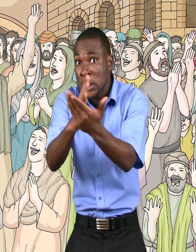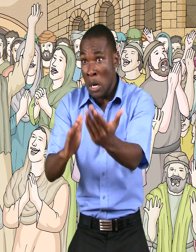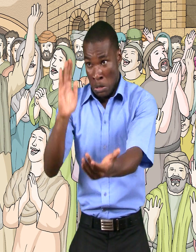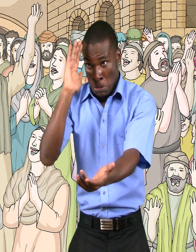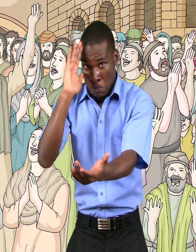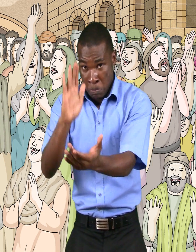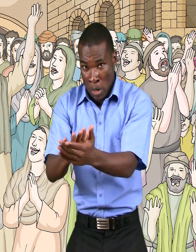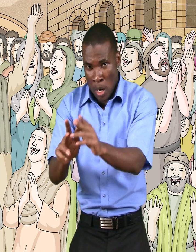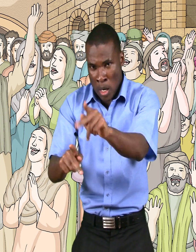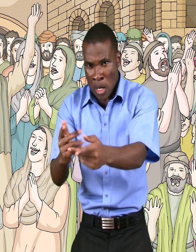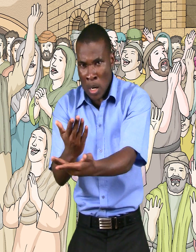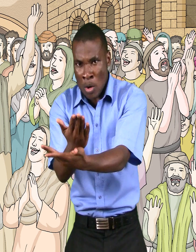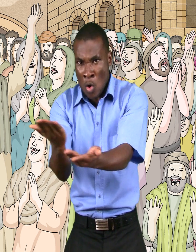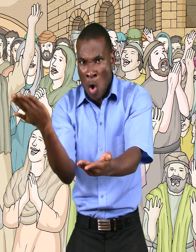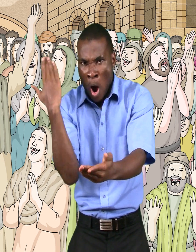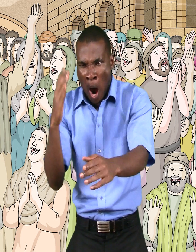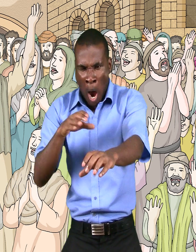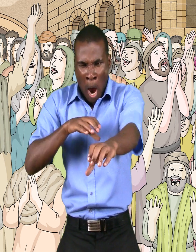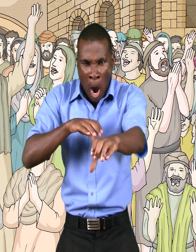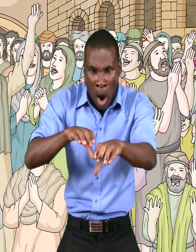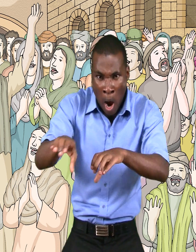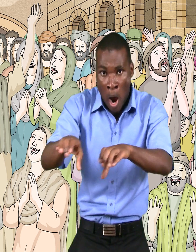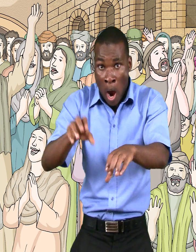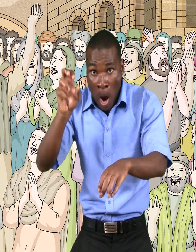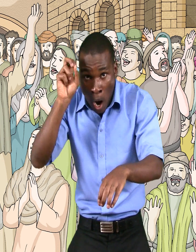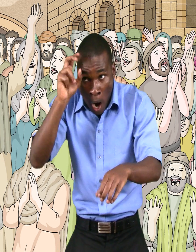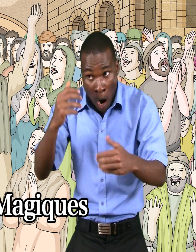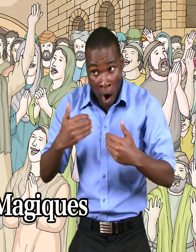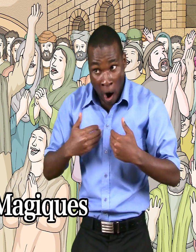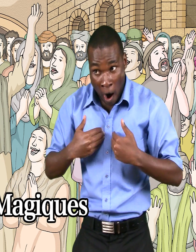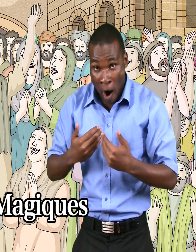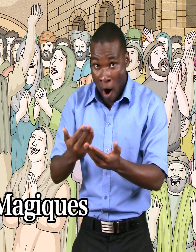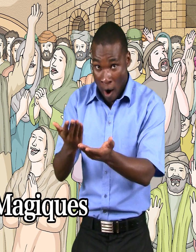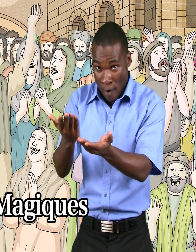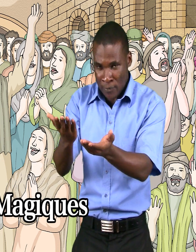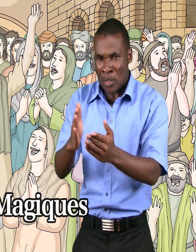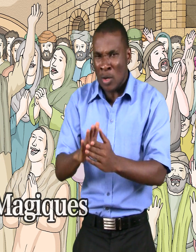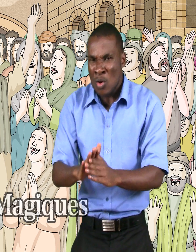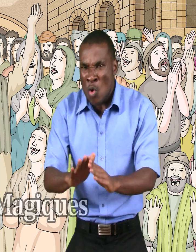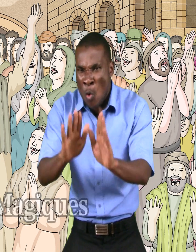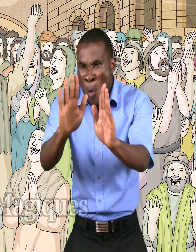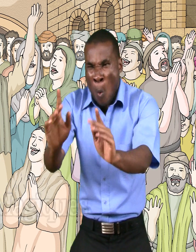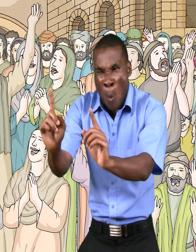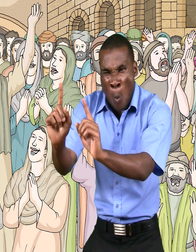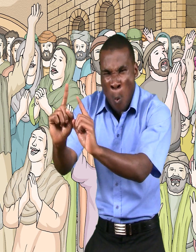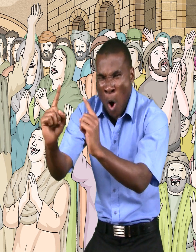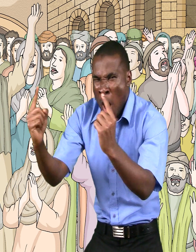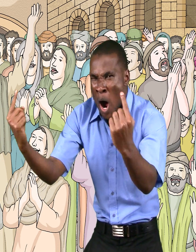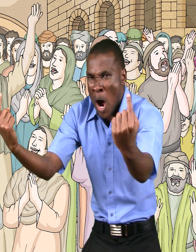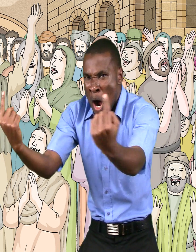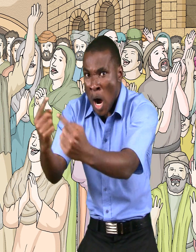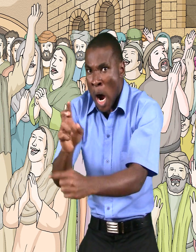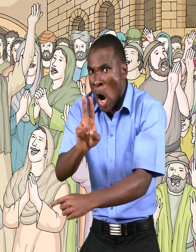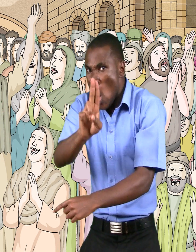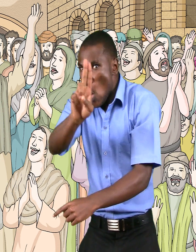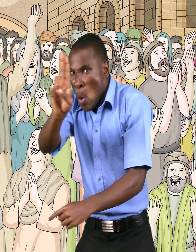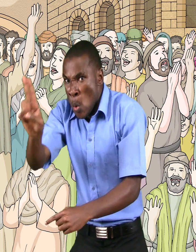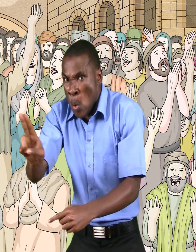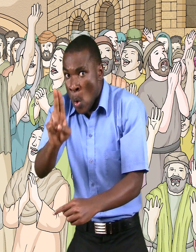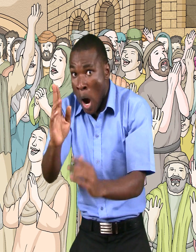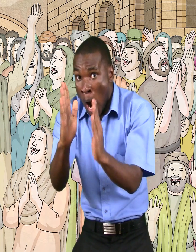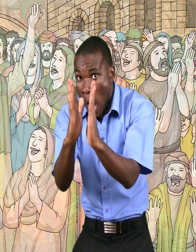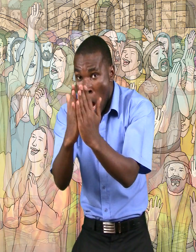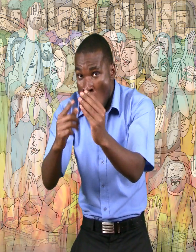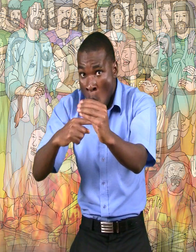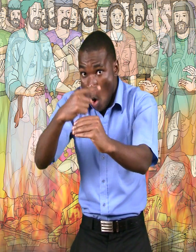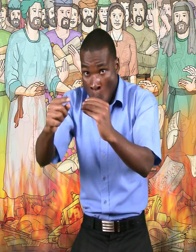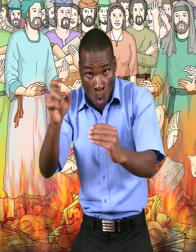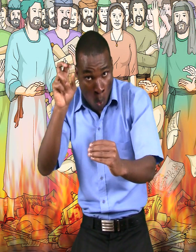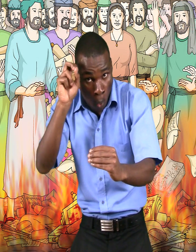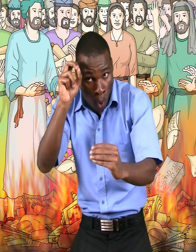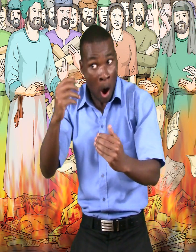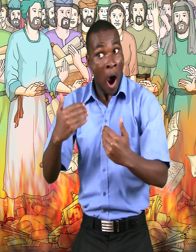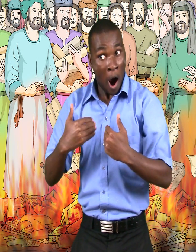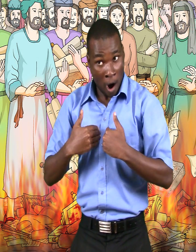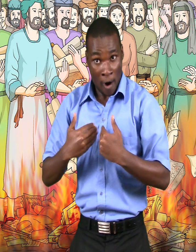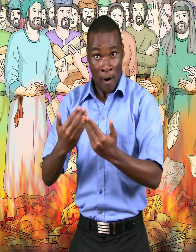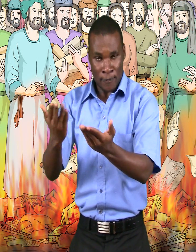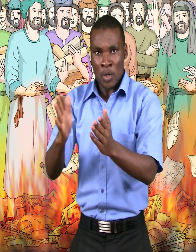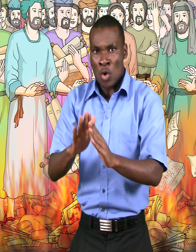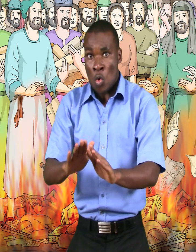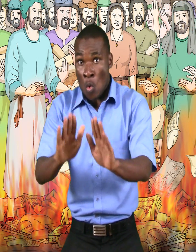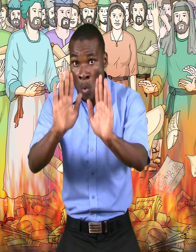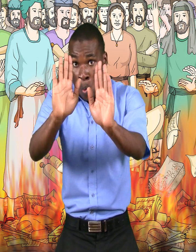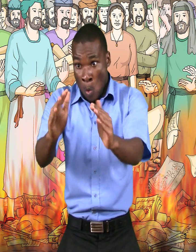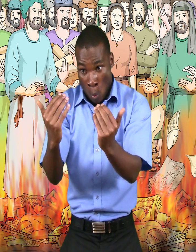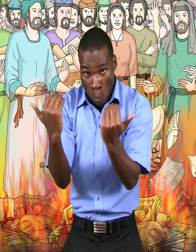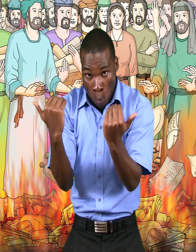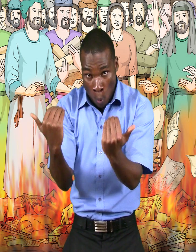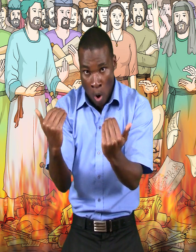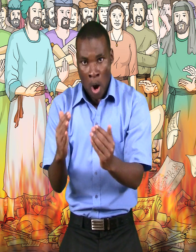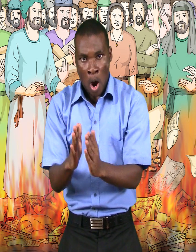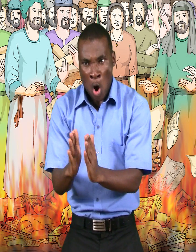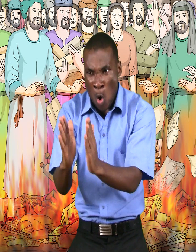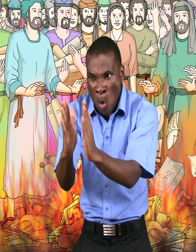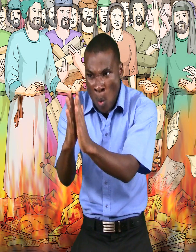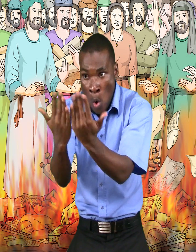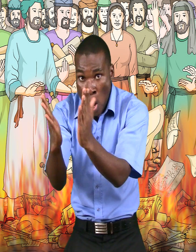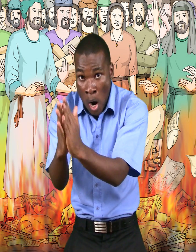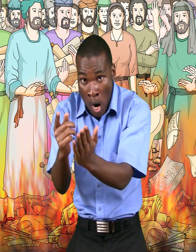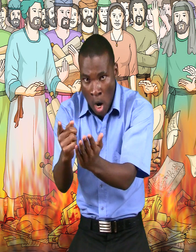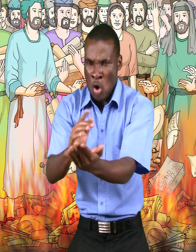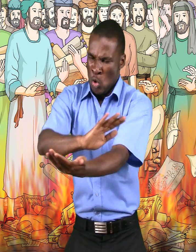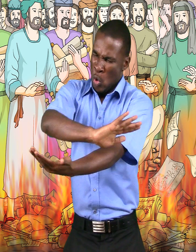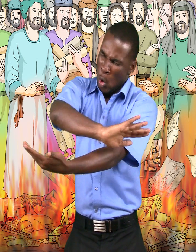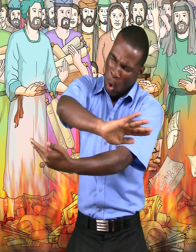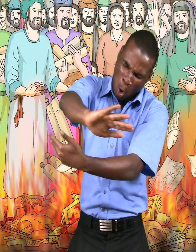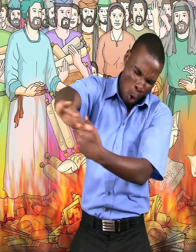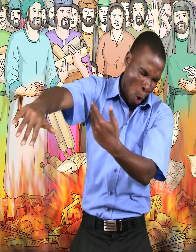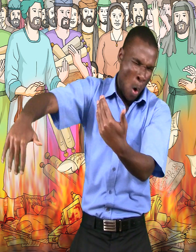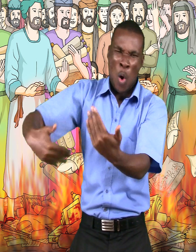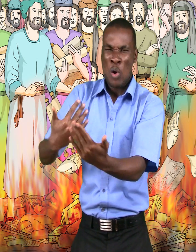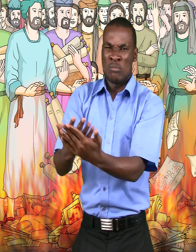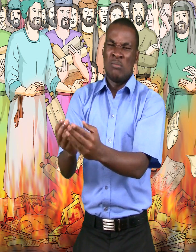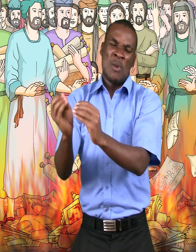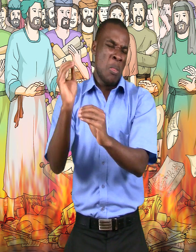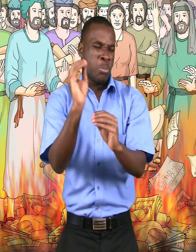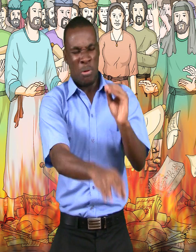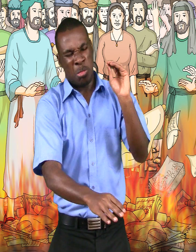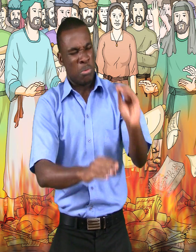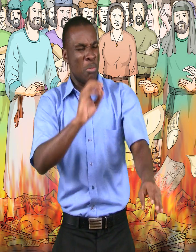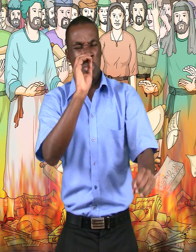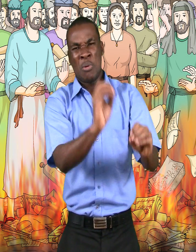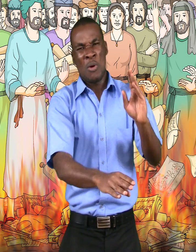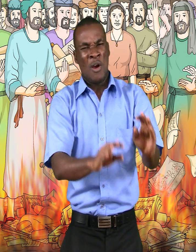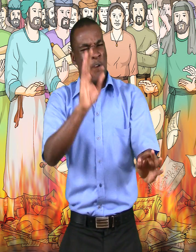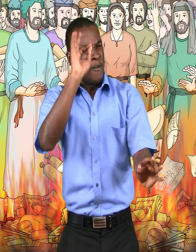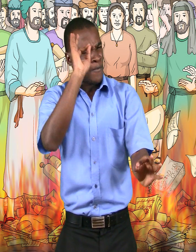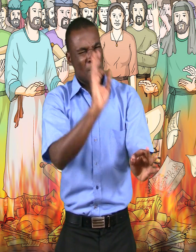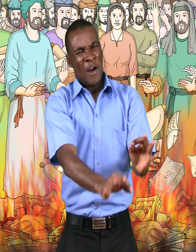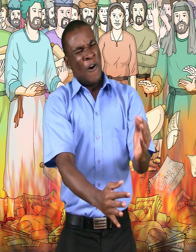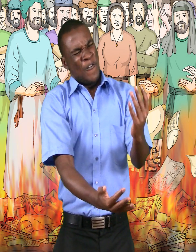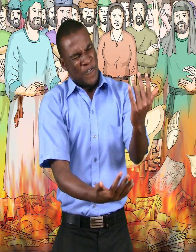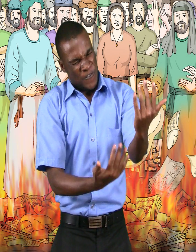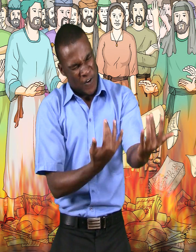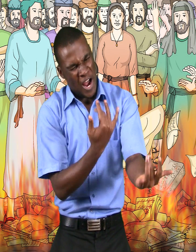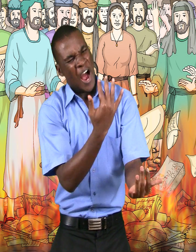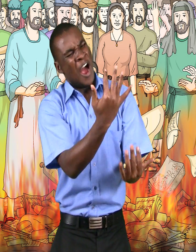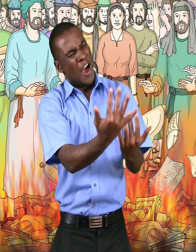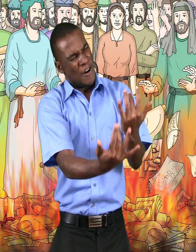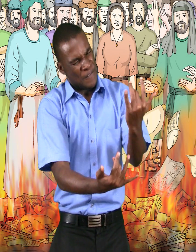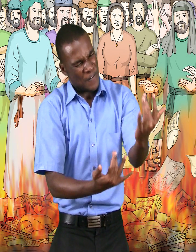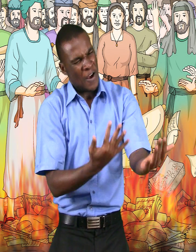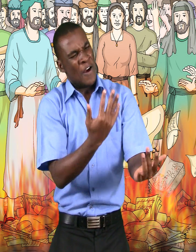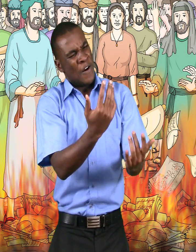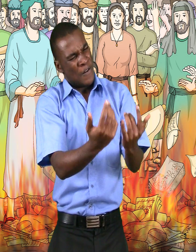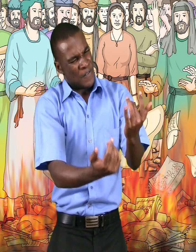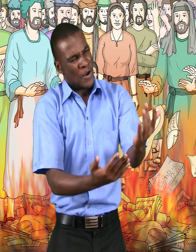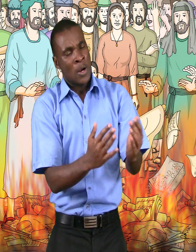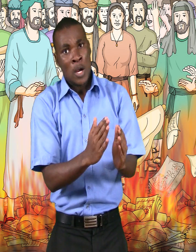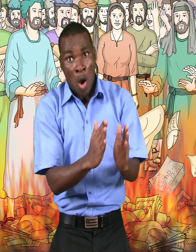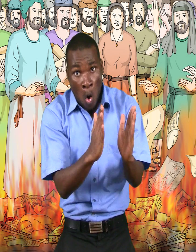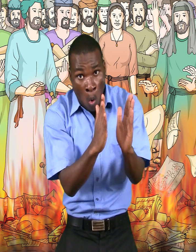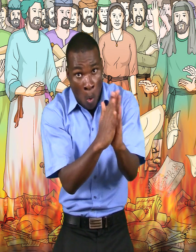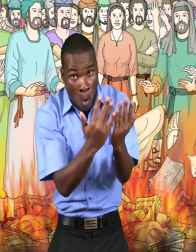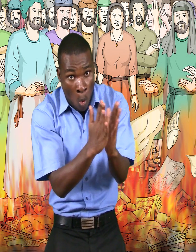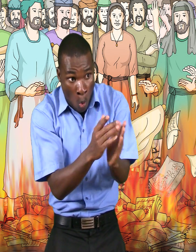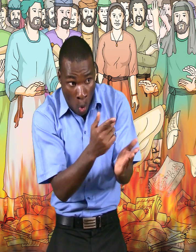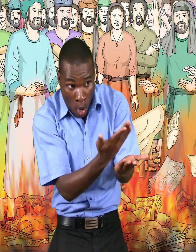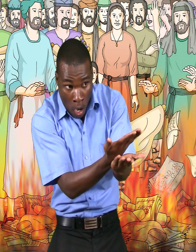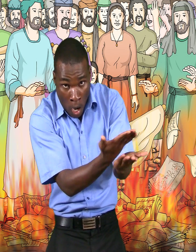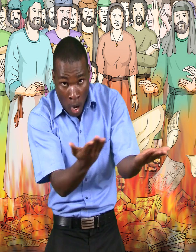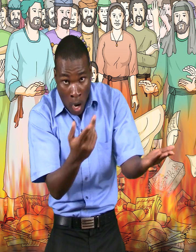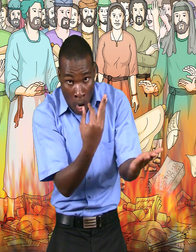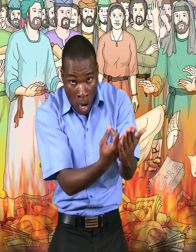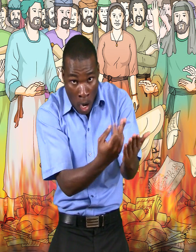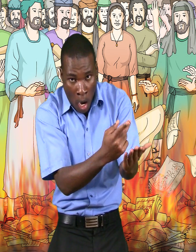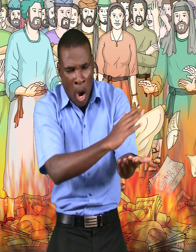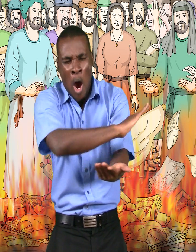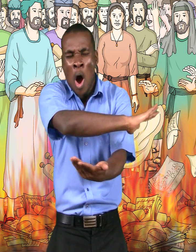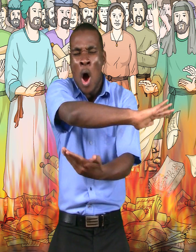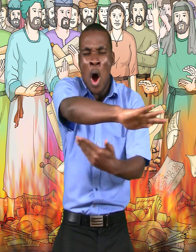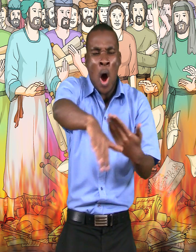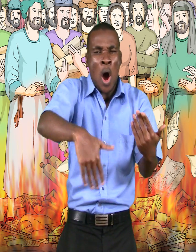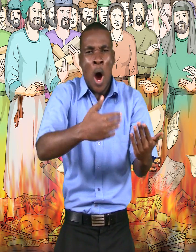And a number of those who had practiced magic arts brought their books and burned them in front of everyone.